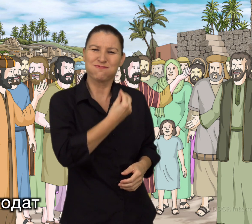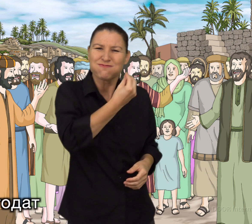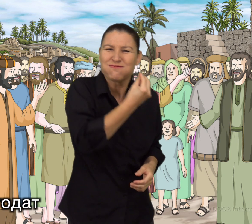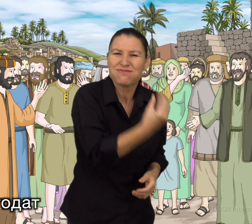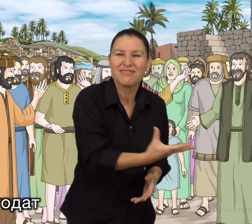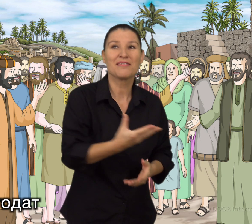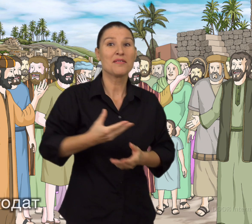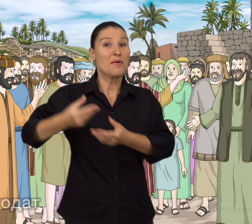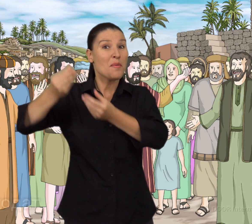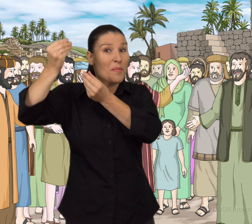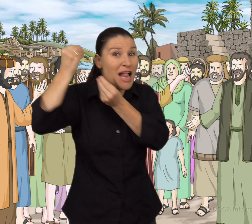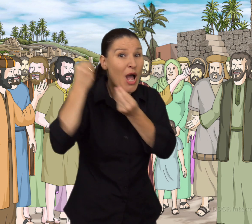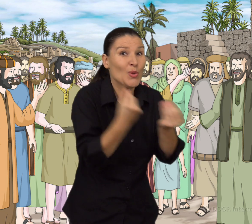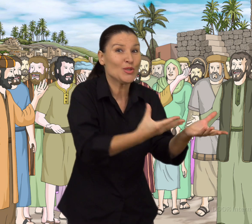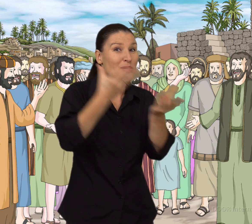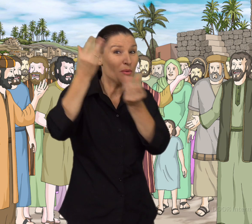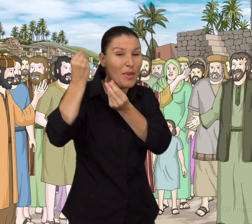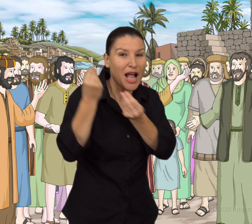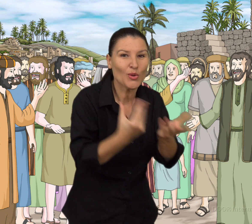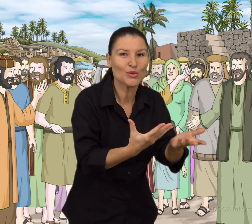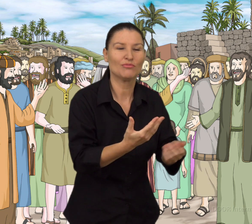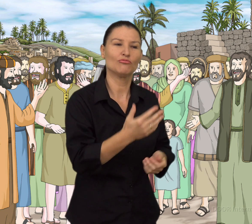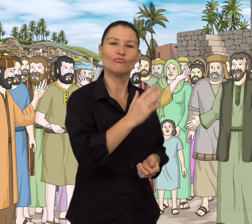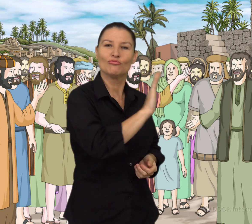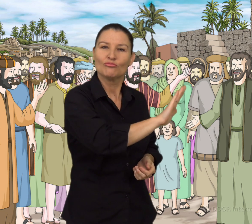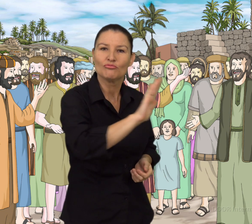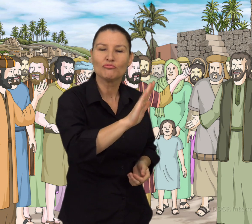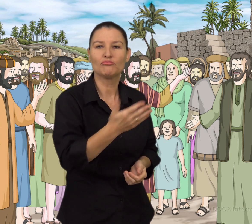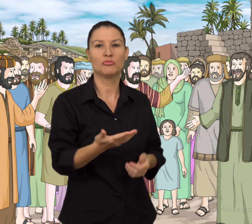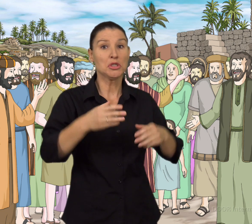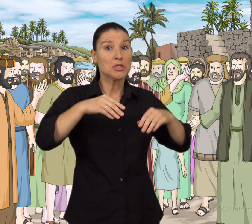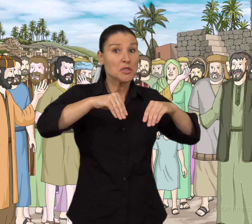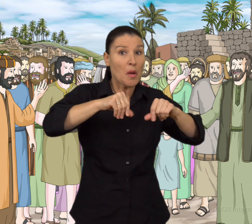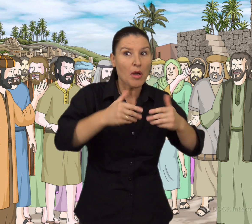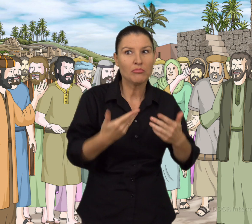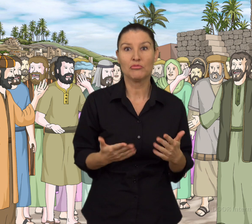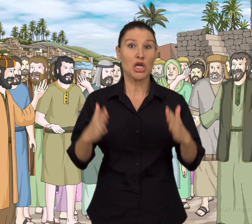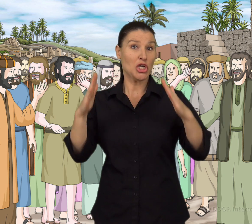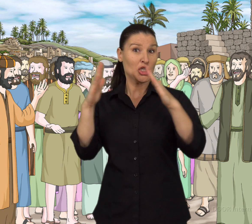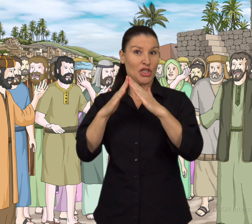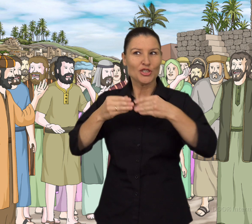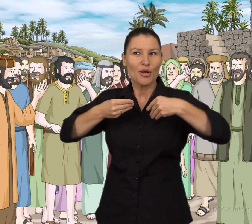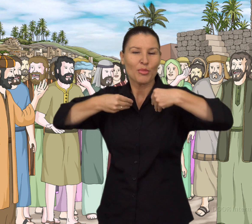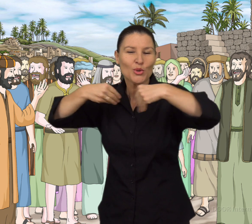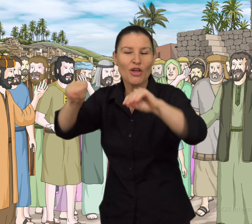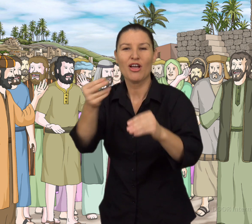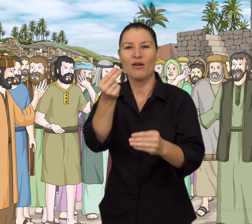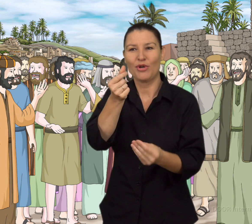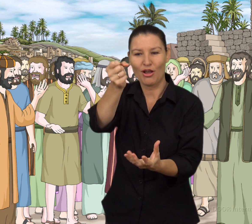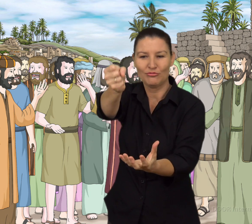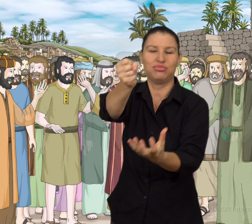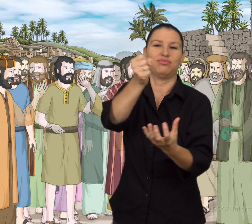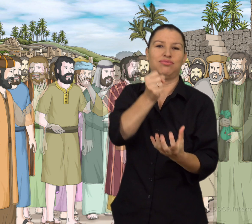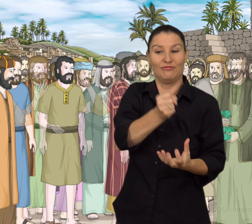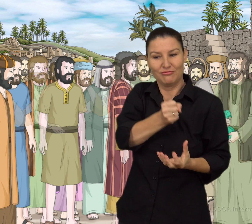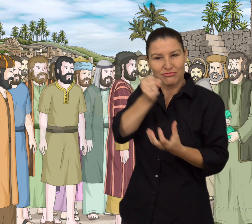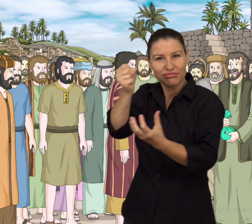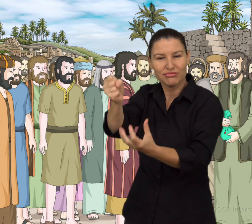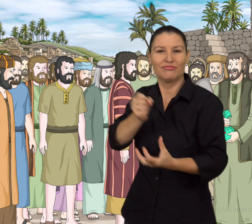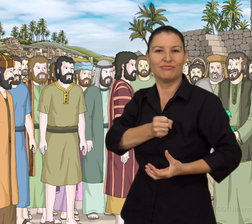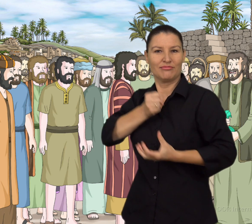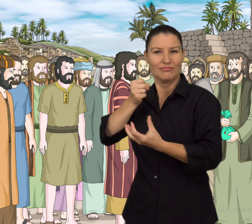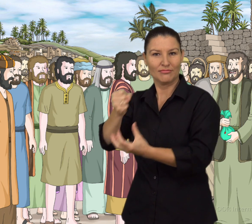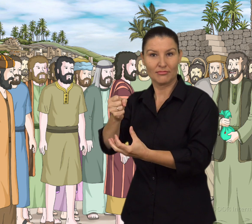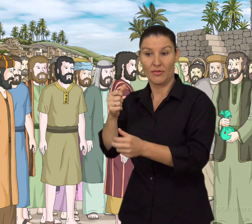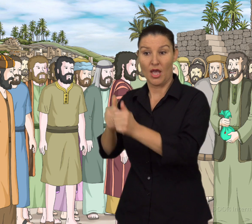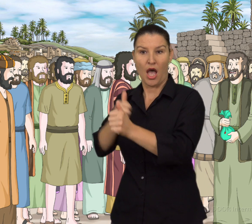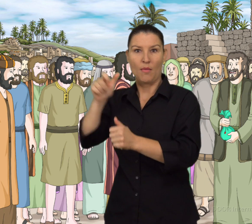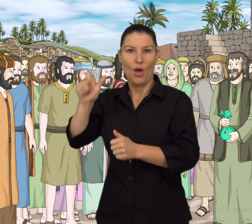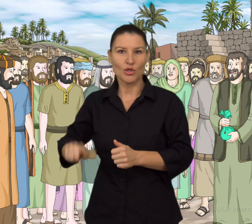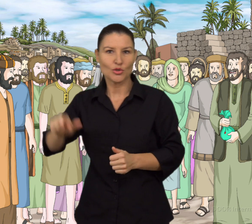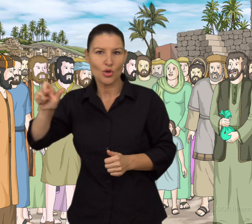And abundant grace was upon them all.